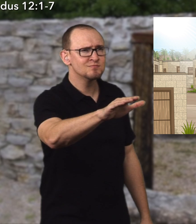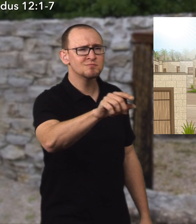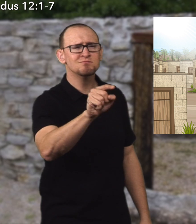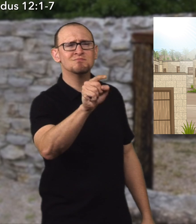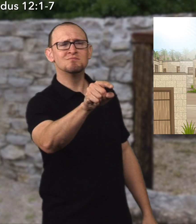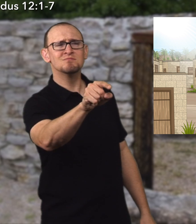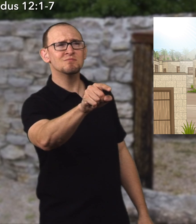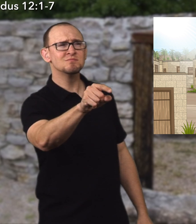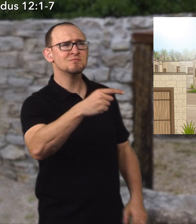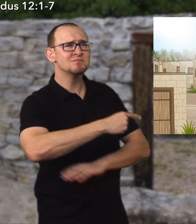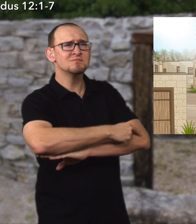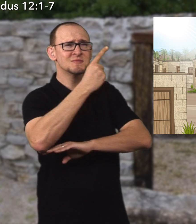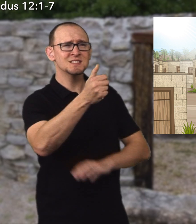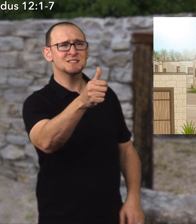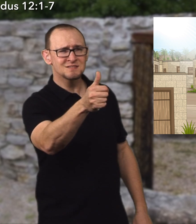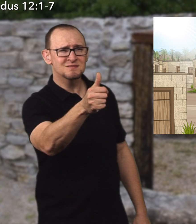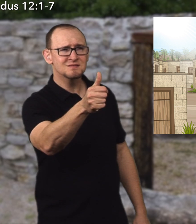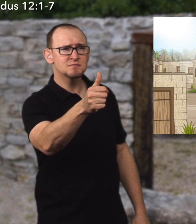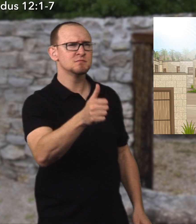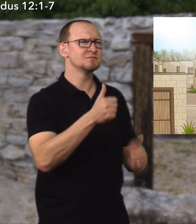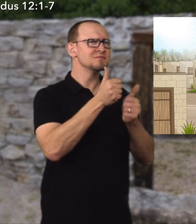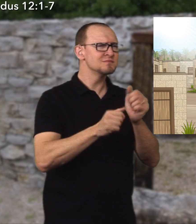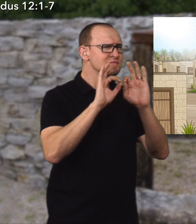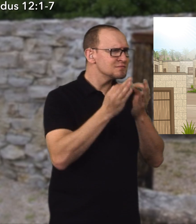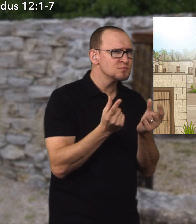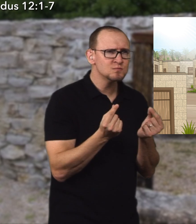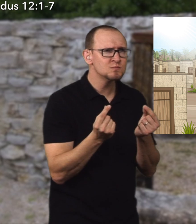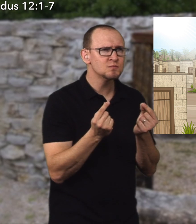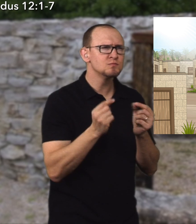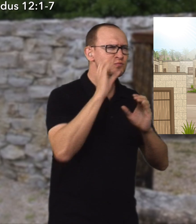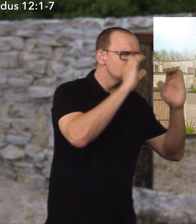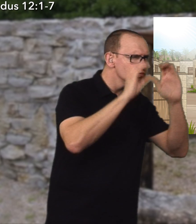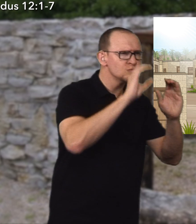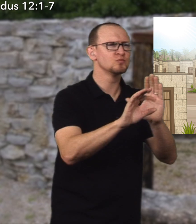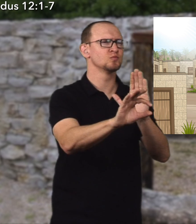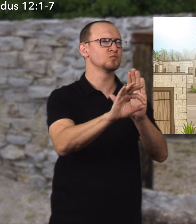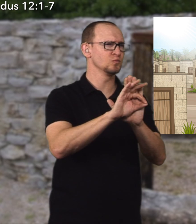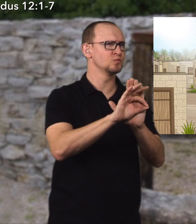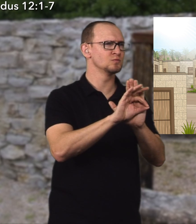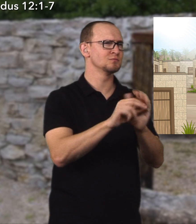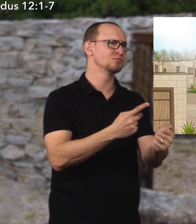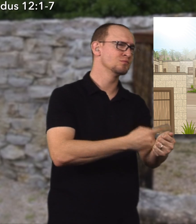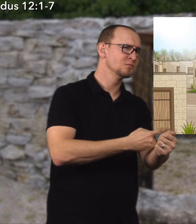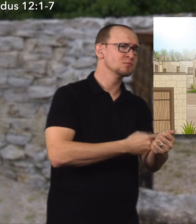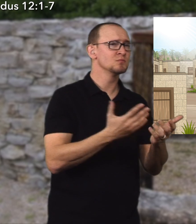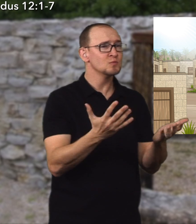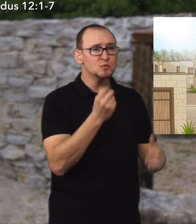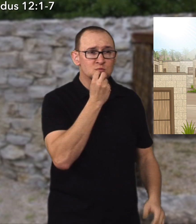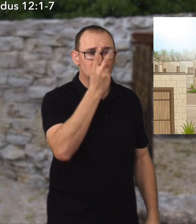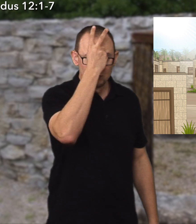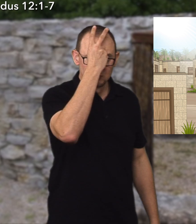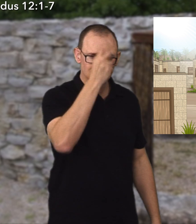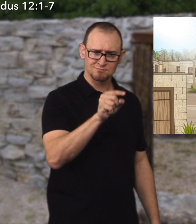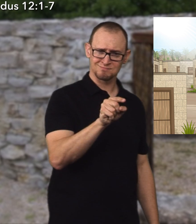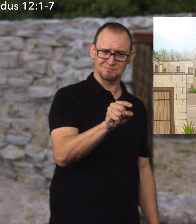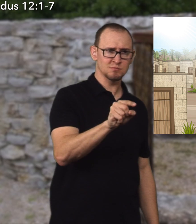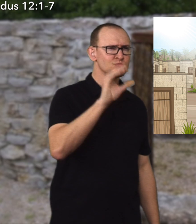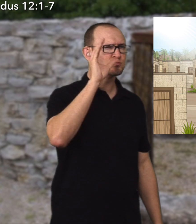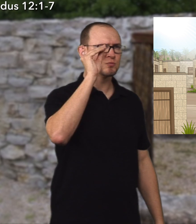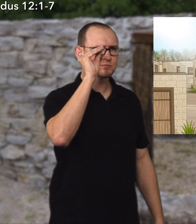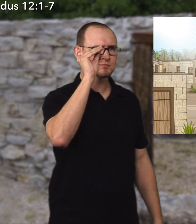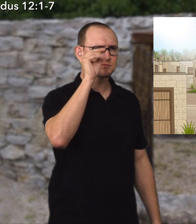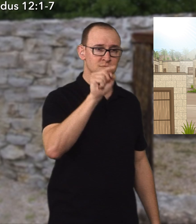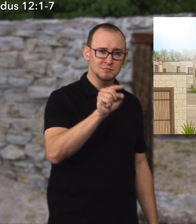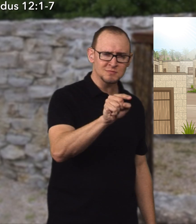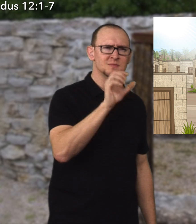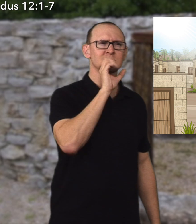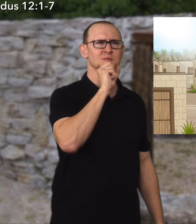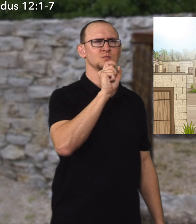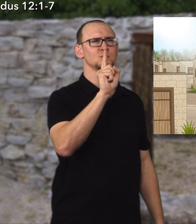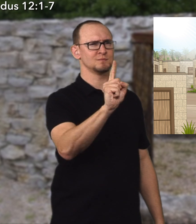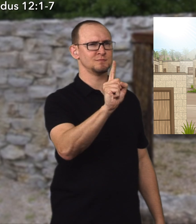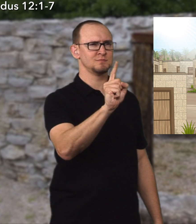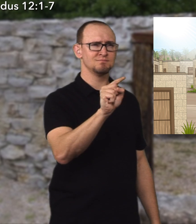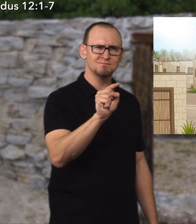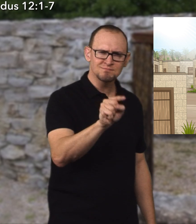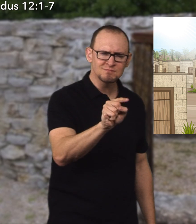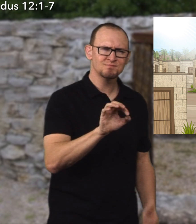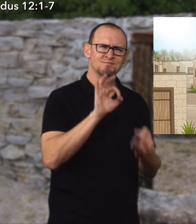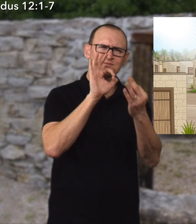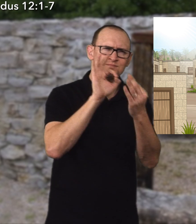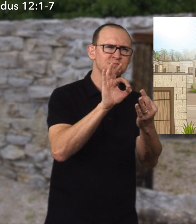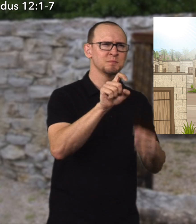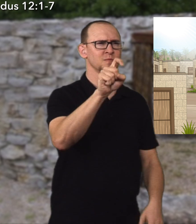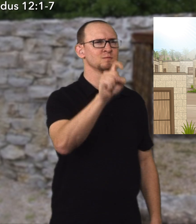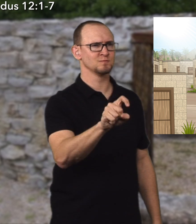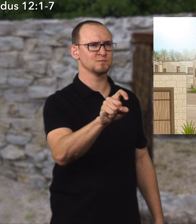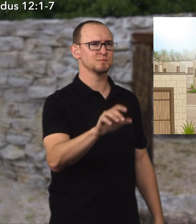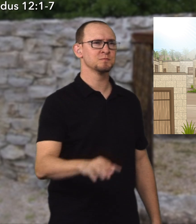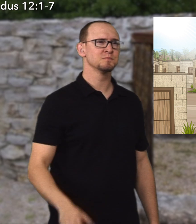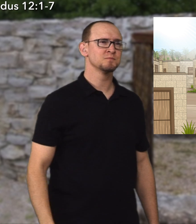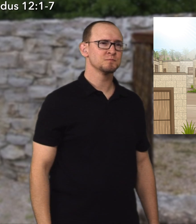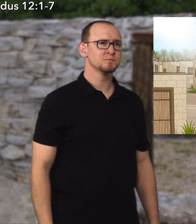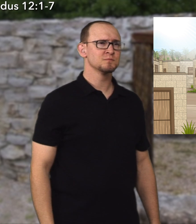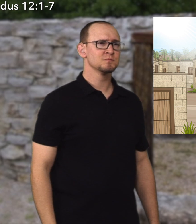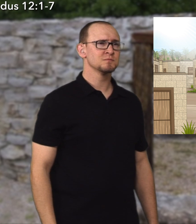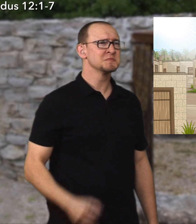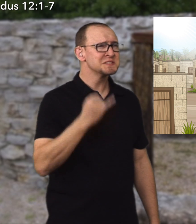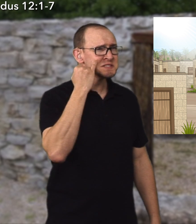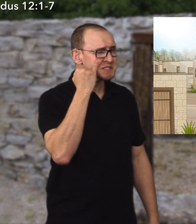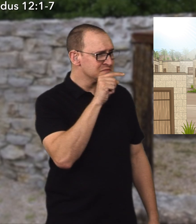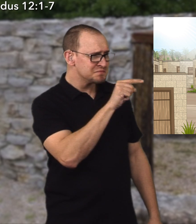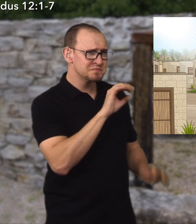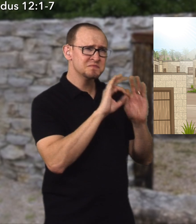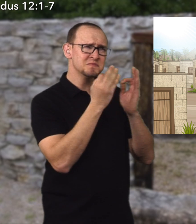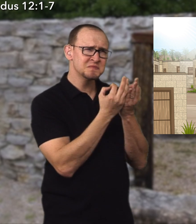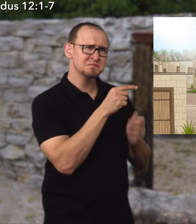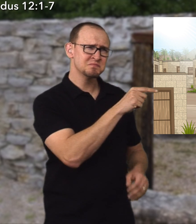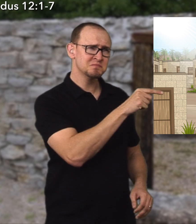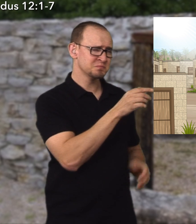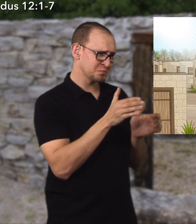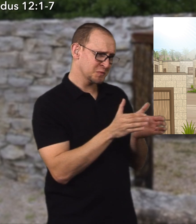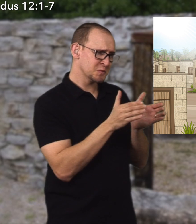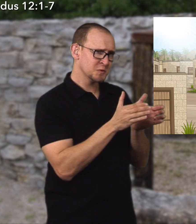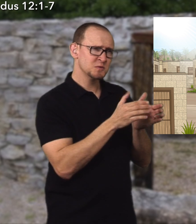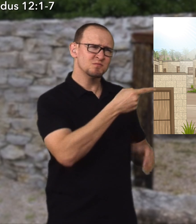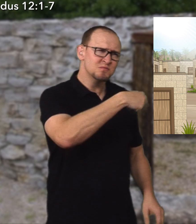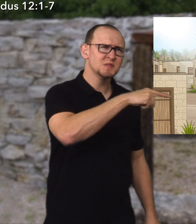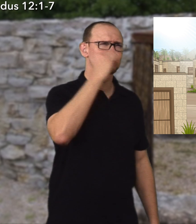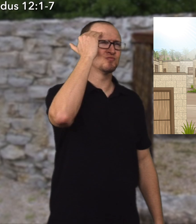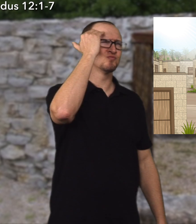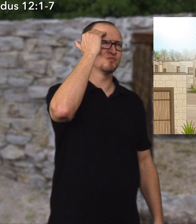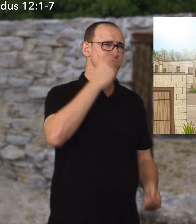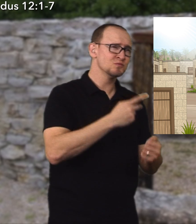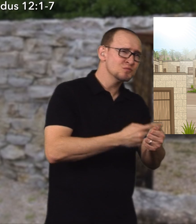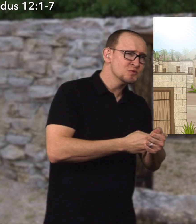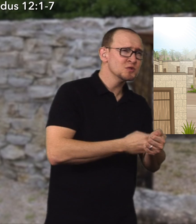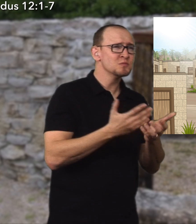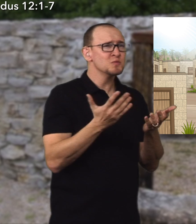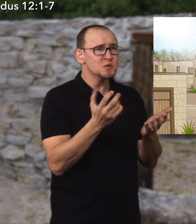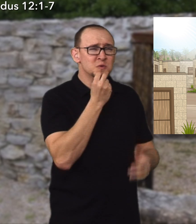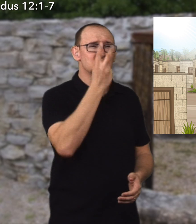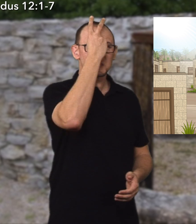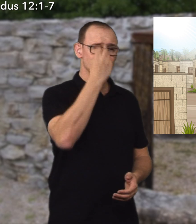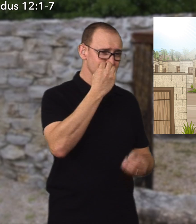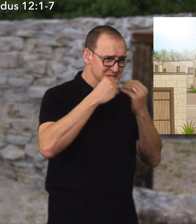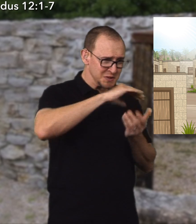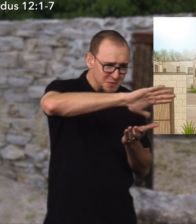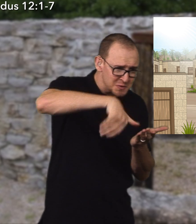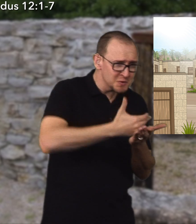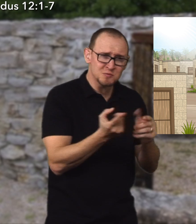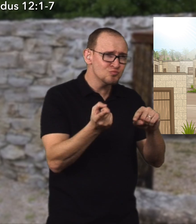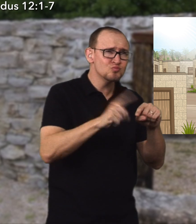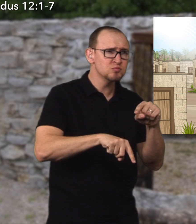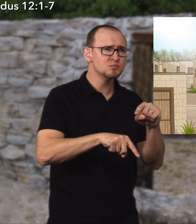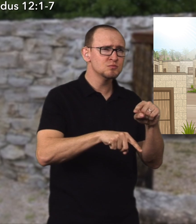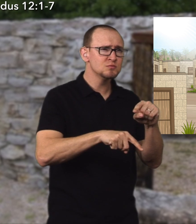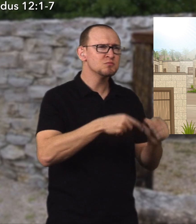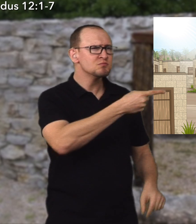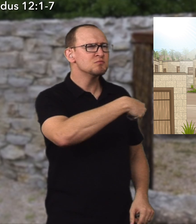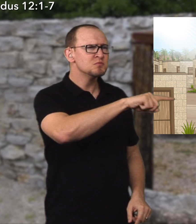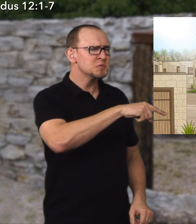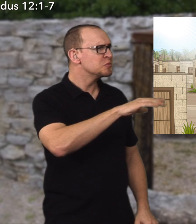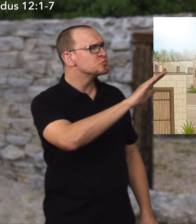If the household is too small for a whole lamb, they are to share with the nearest neighbor based on the number of people, and apportion the lamb accordingly.